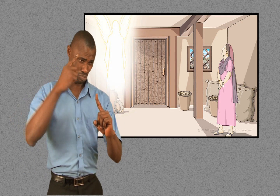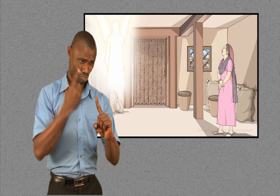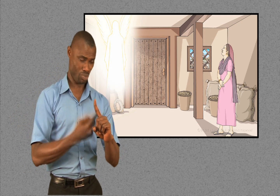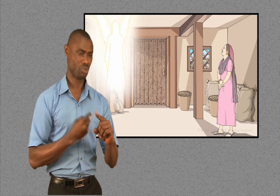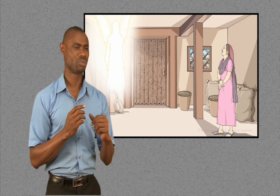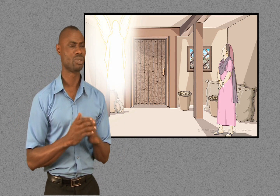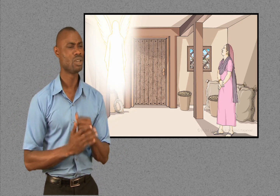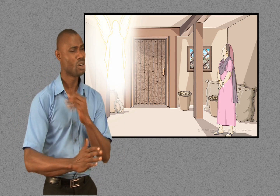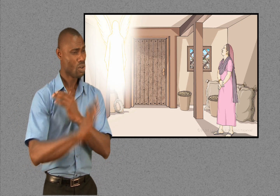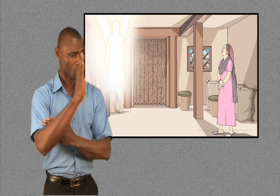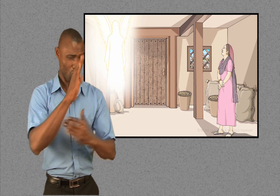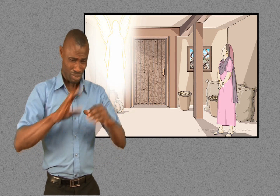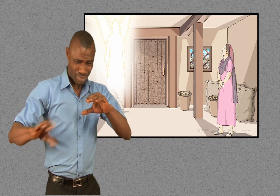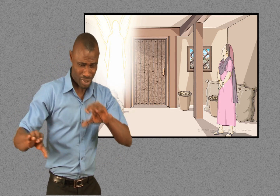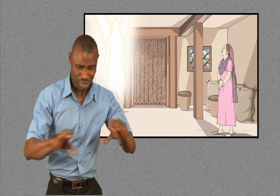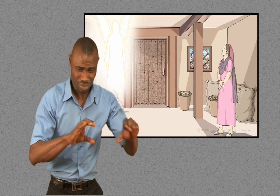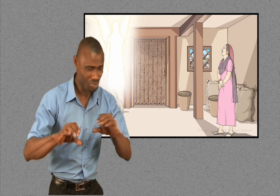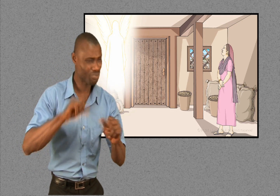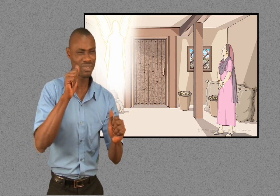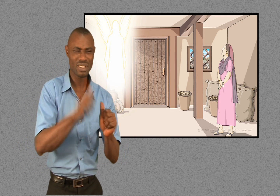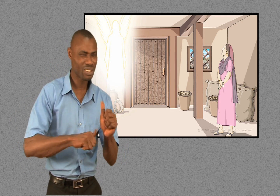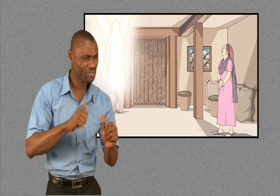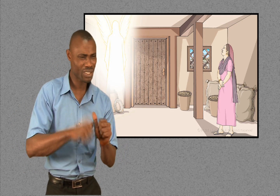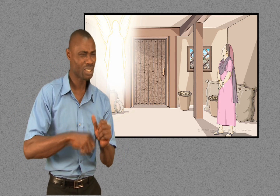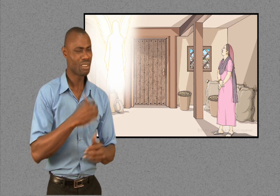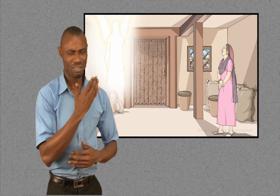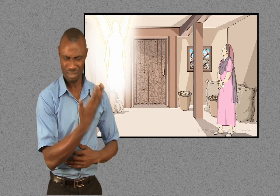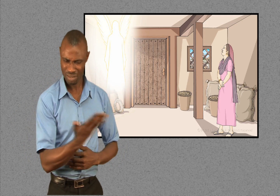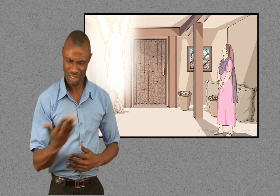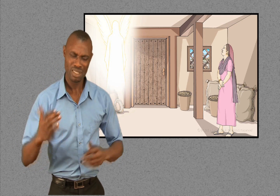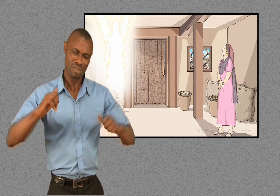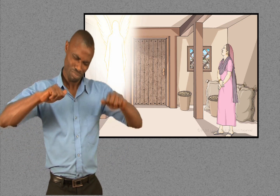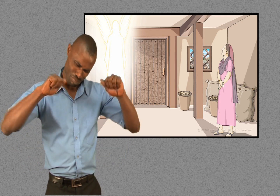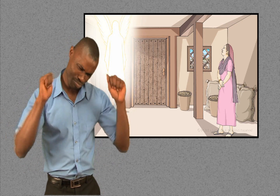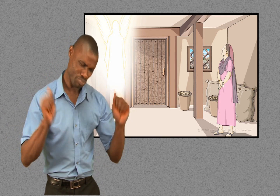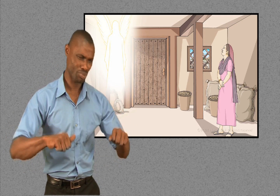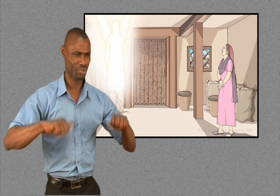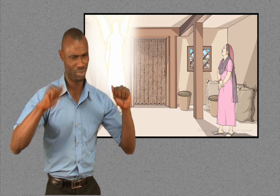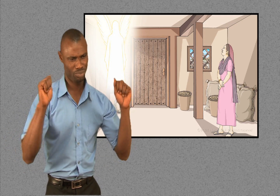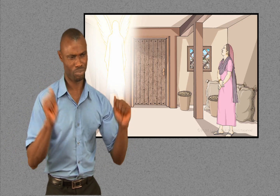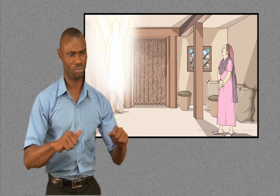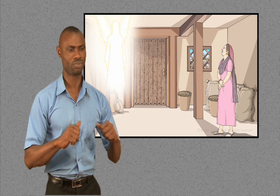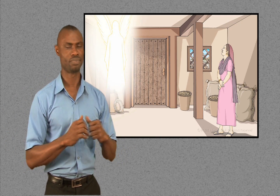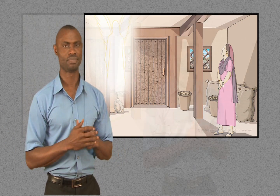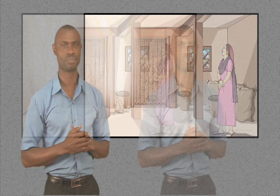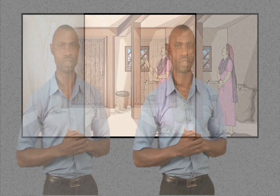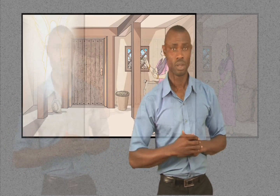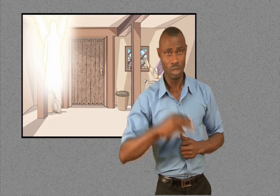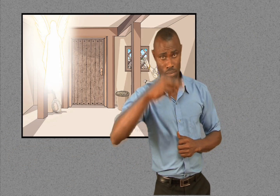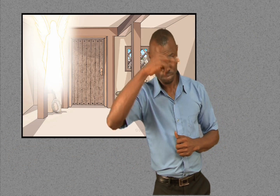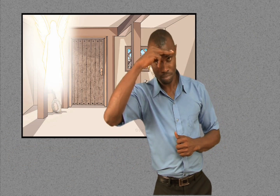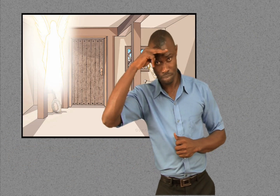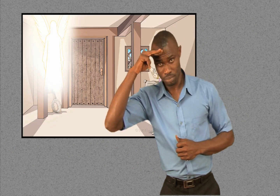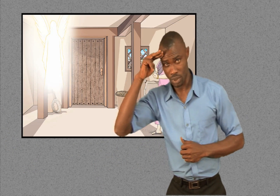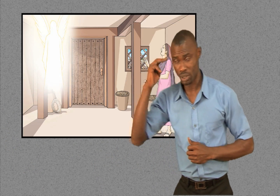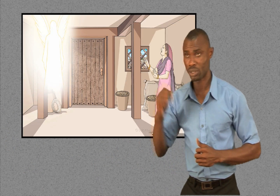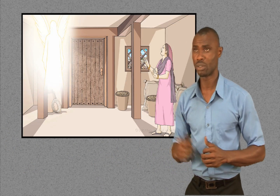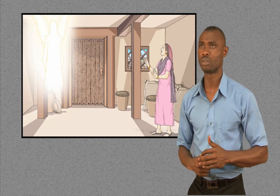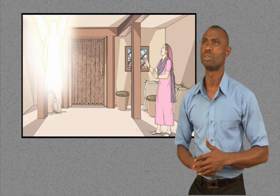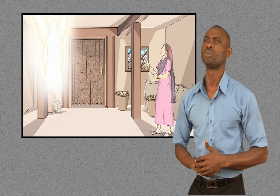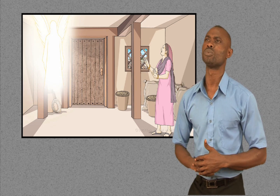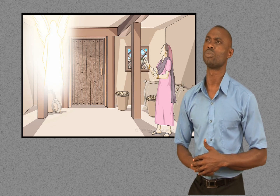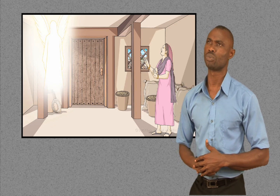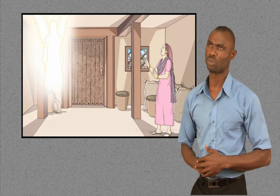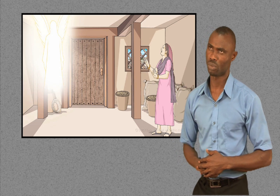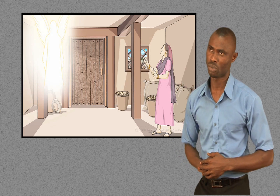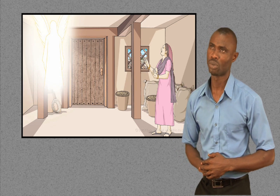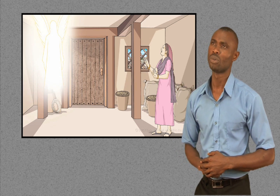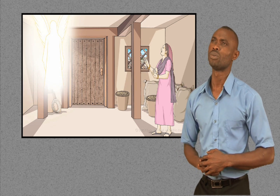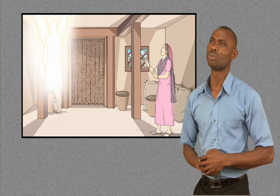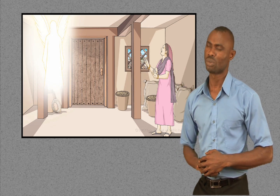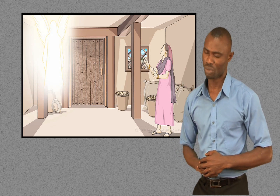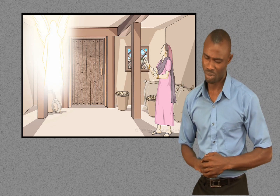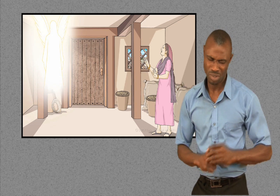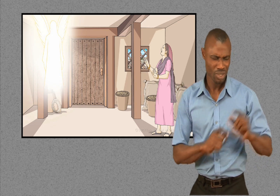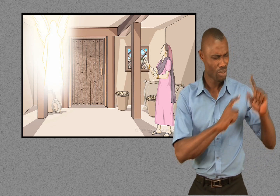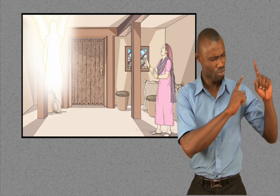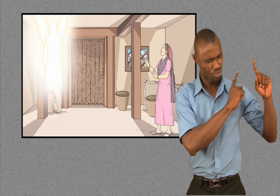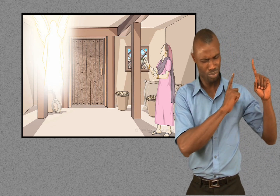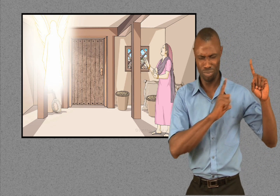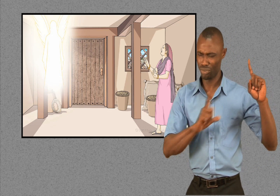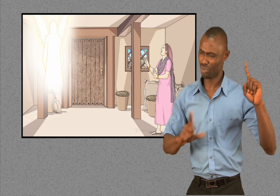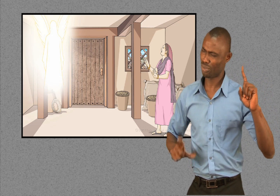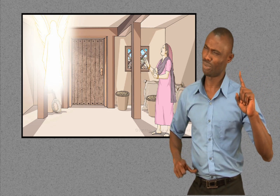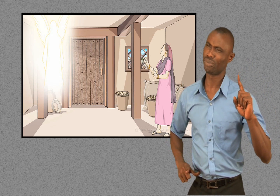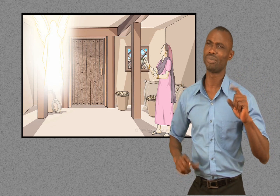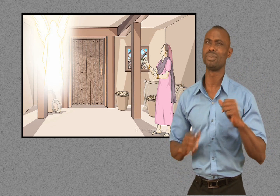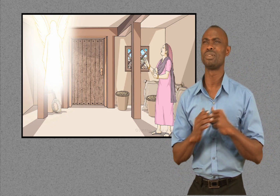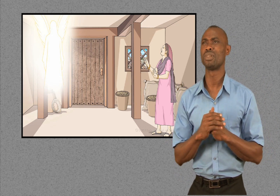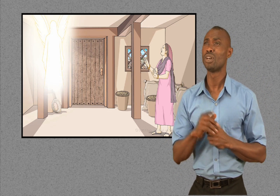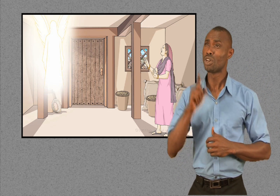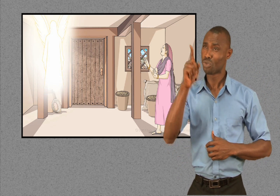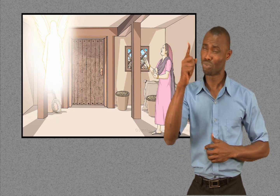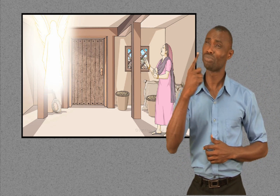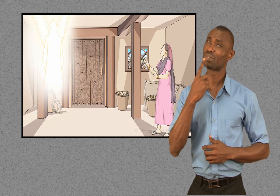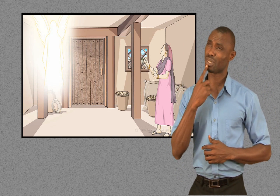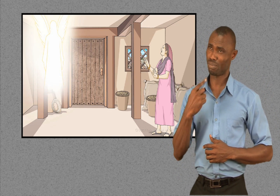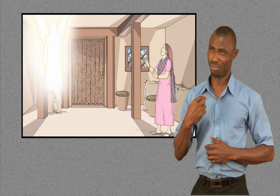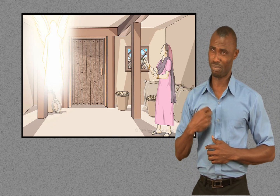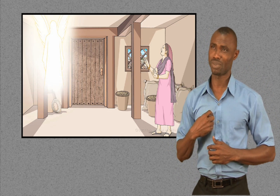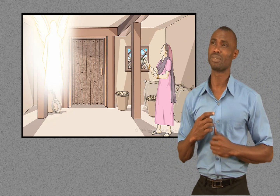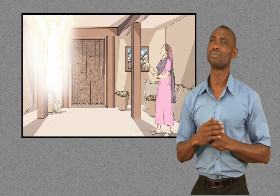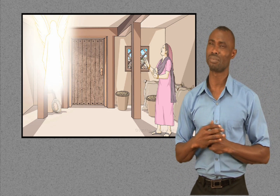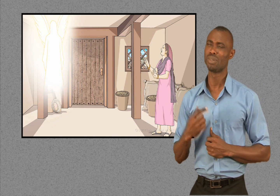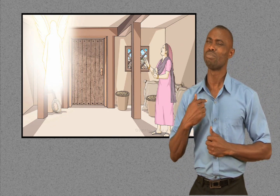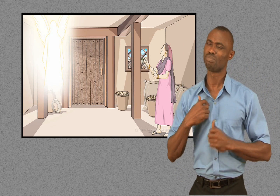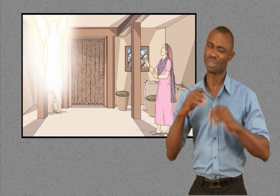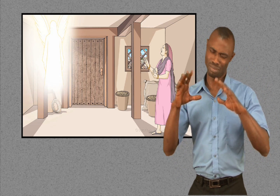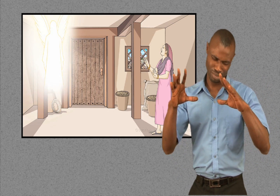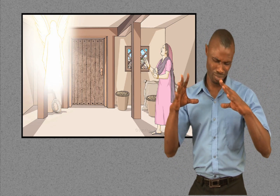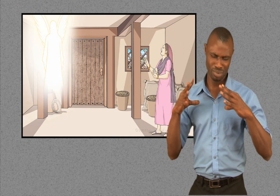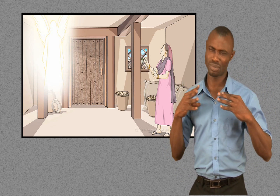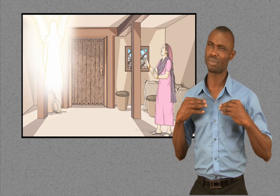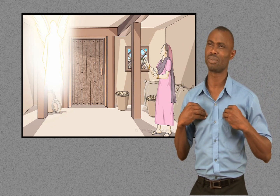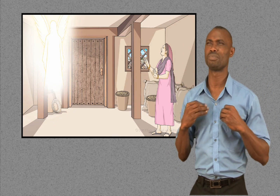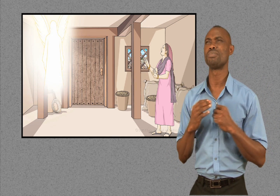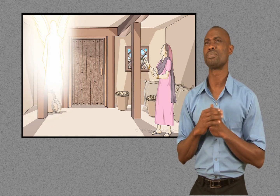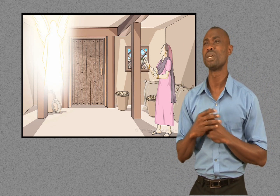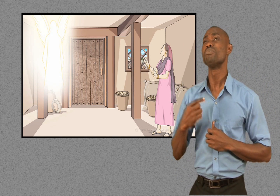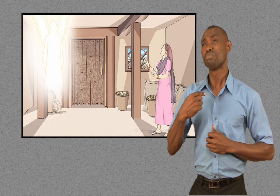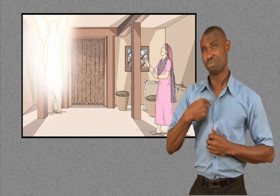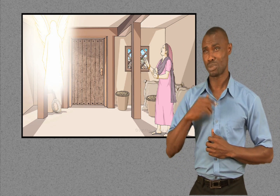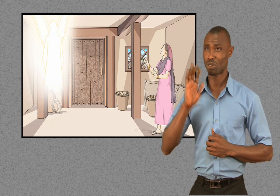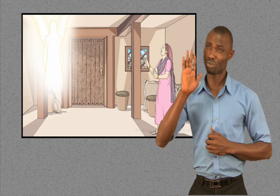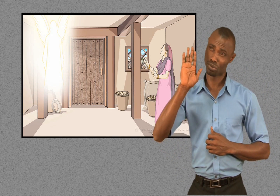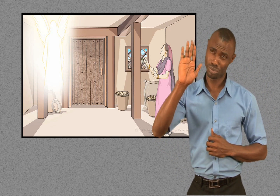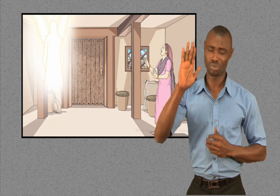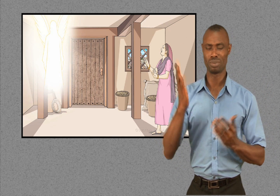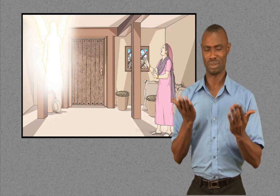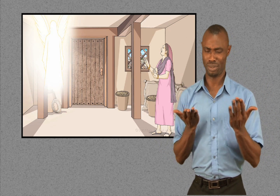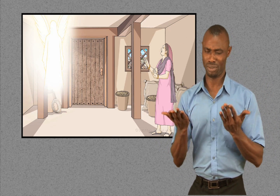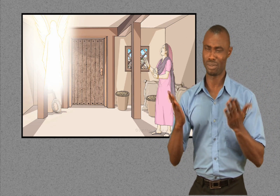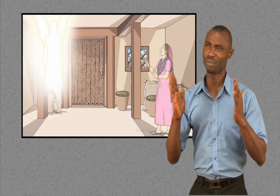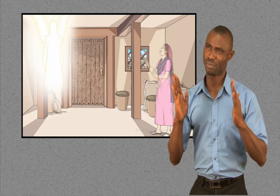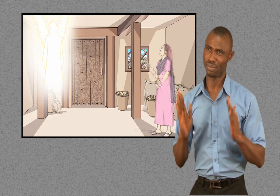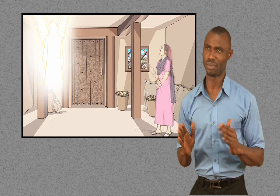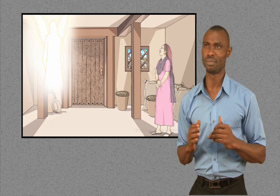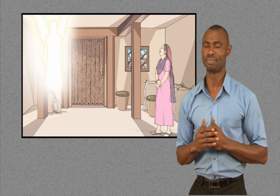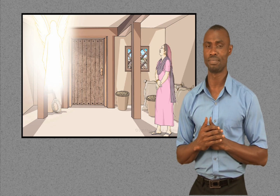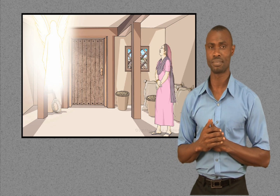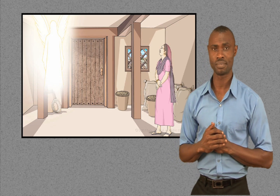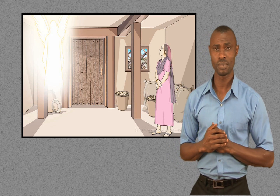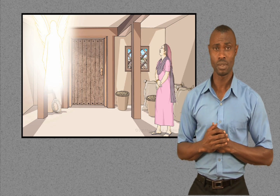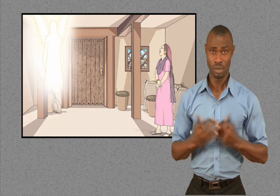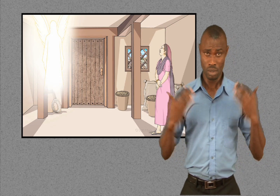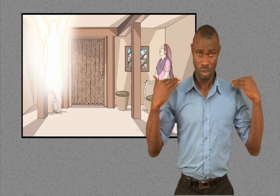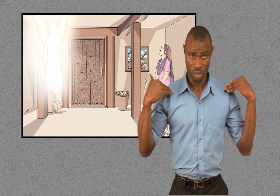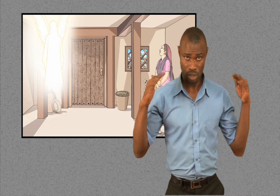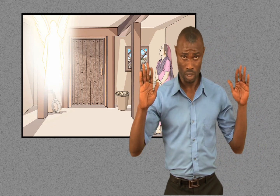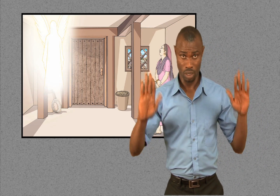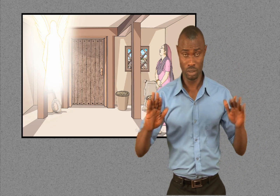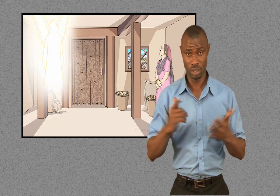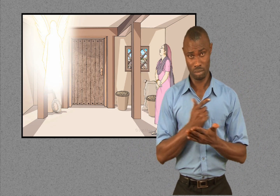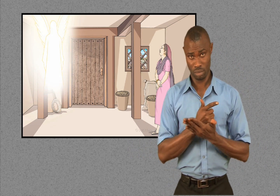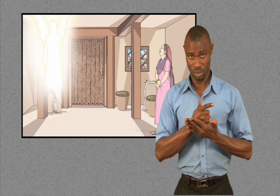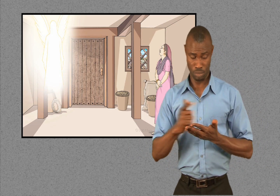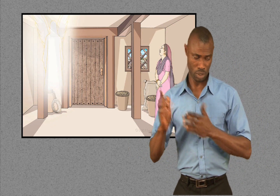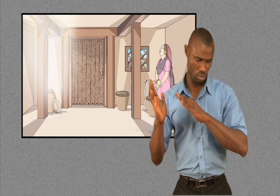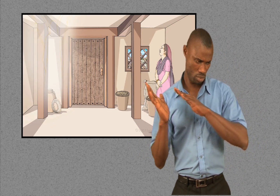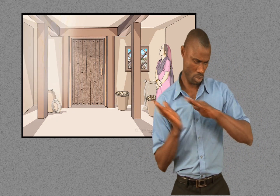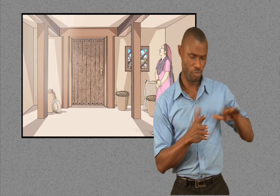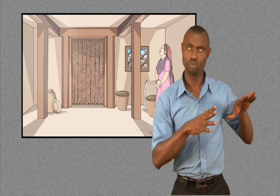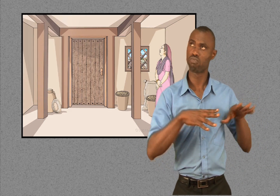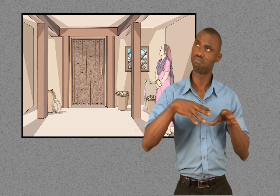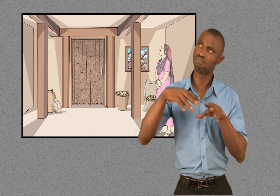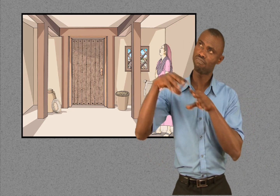For no word from God will ever fail.” “I am the Lord’s servant,” Mary answered. “May it happen to me according to your word.”